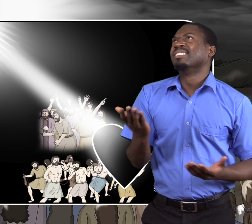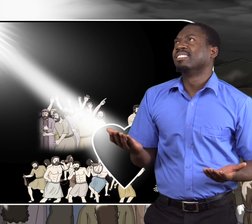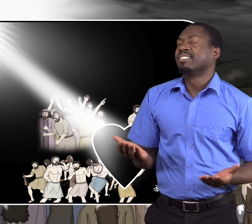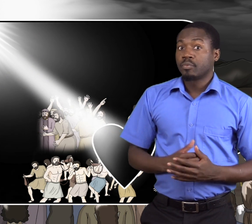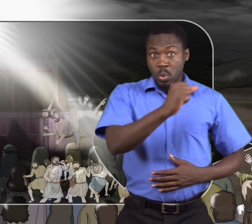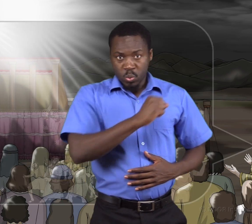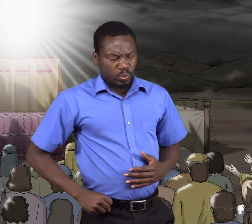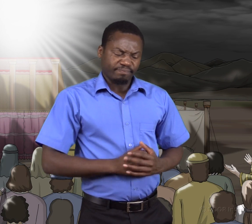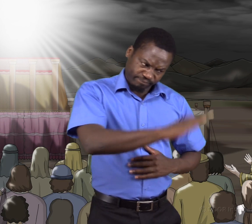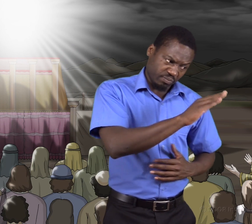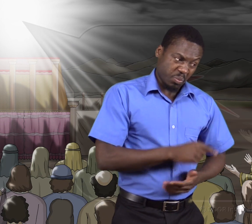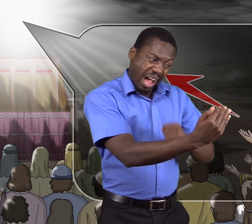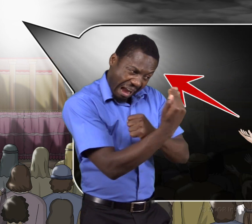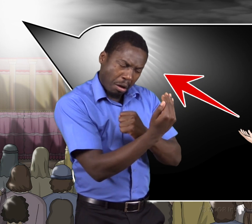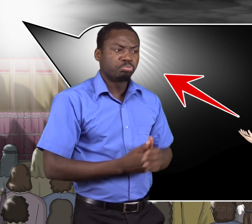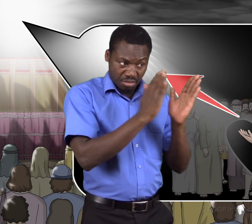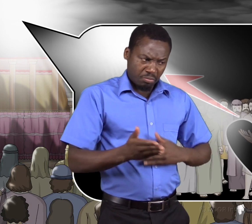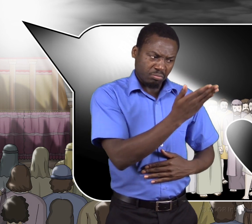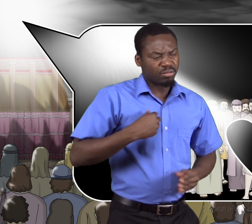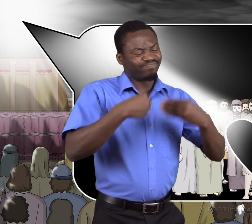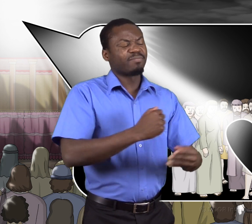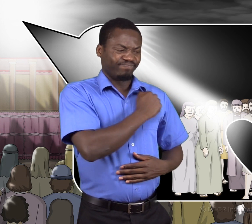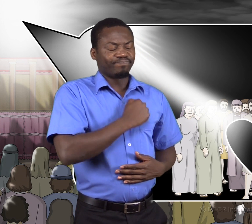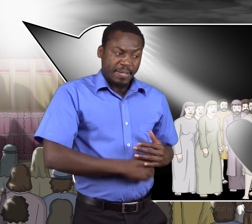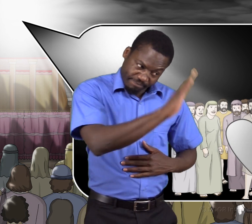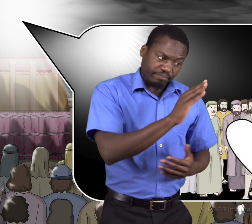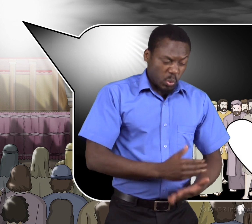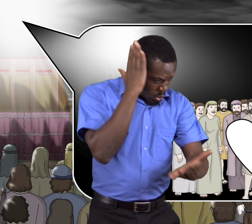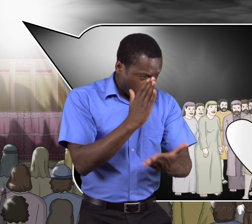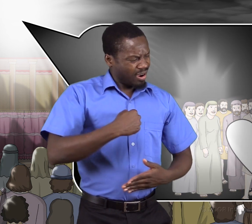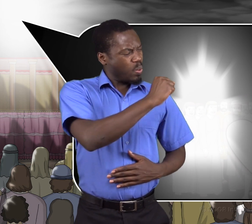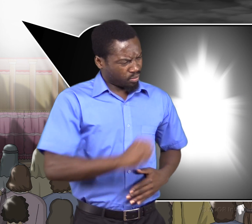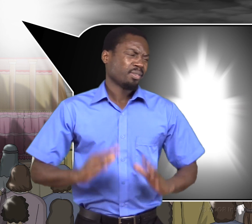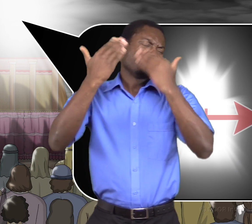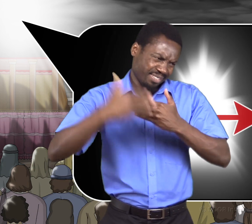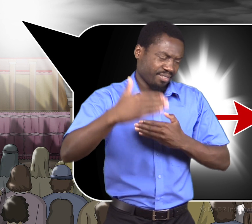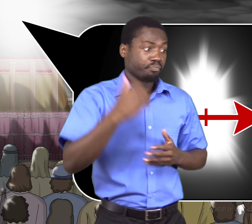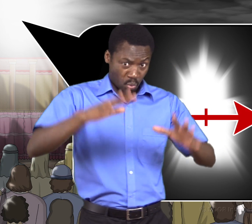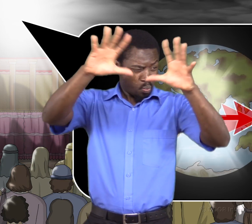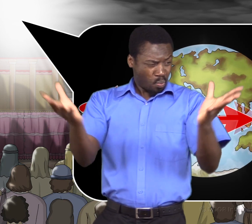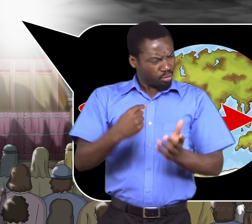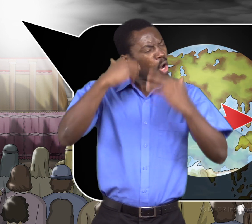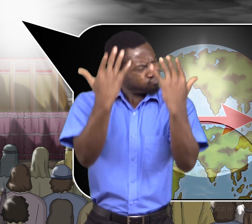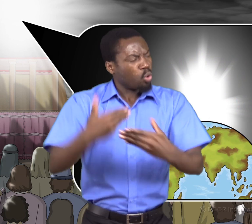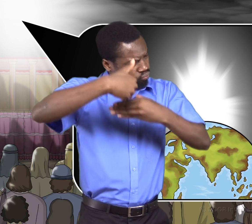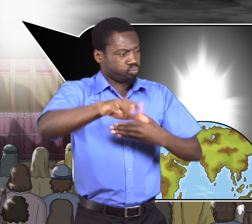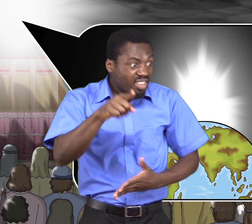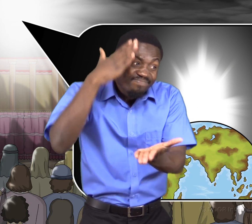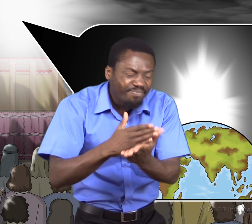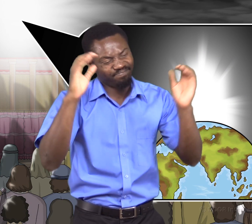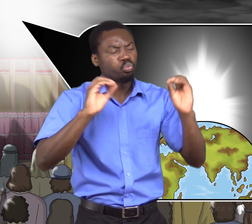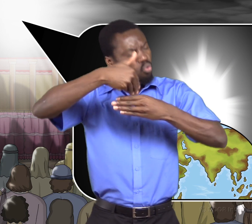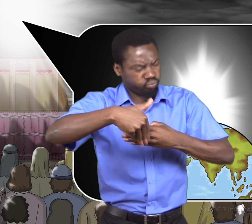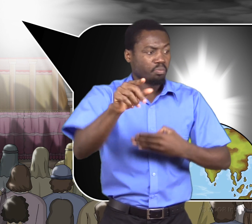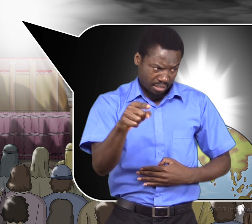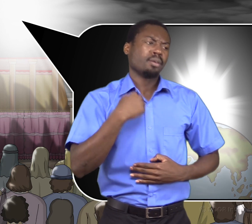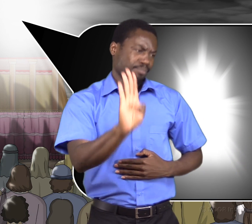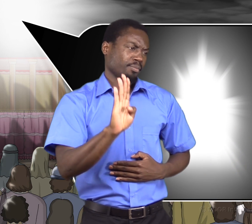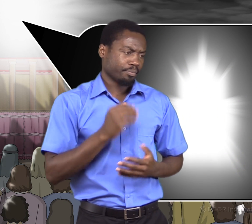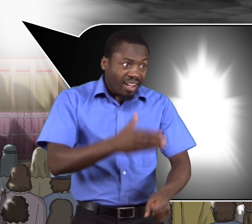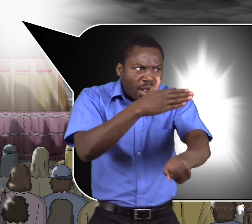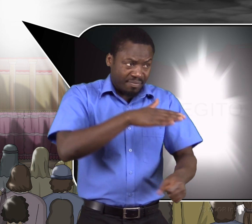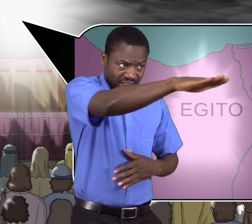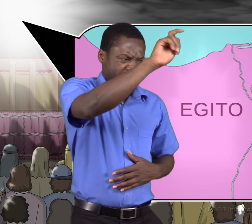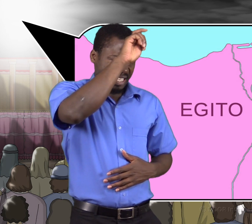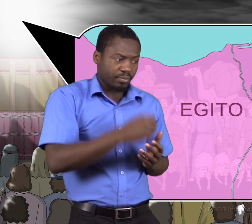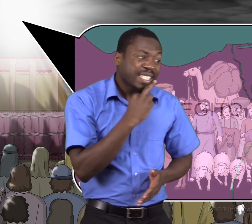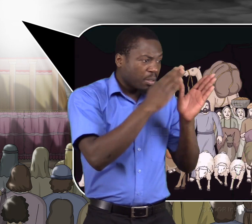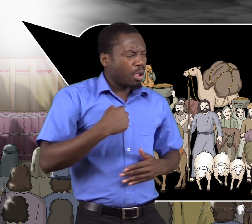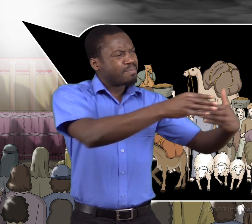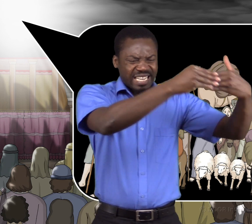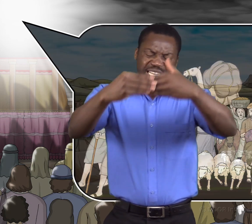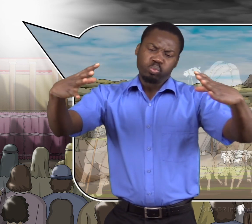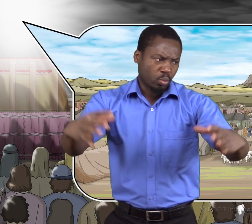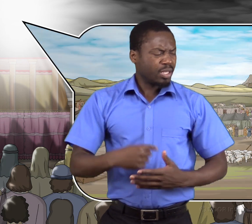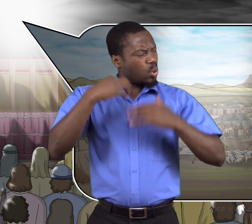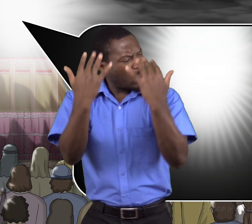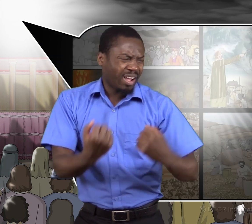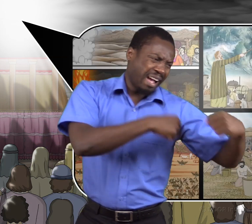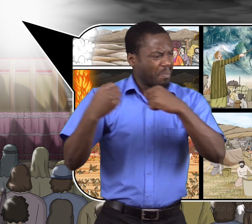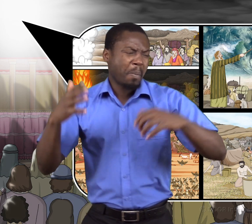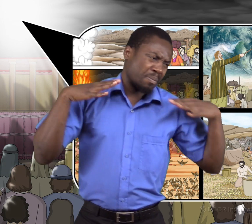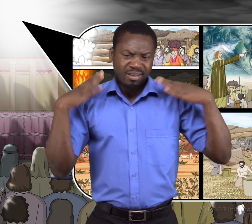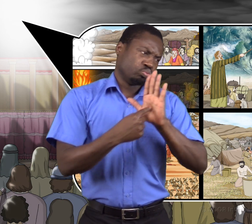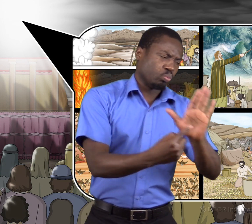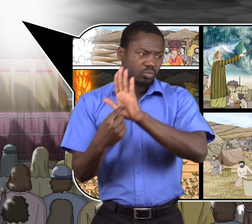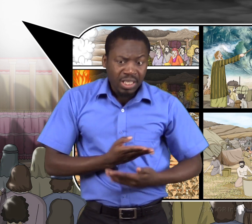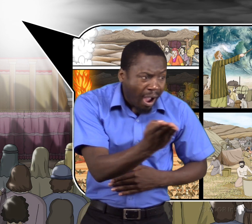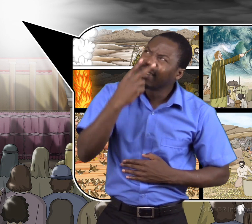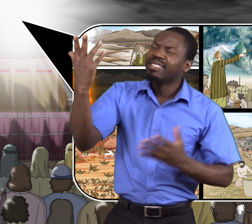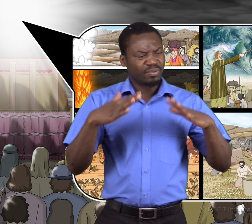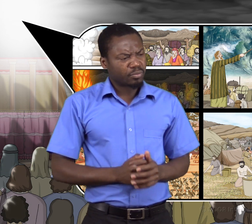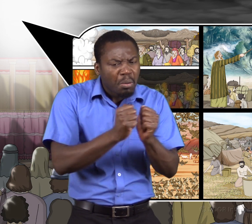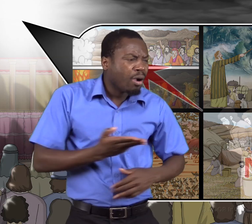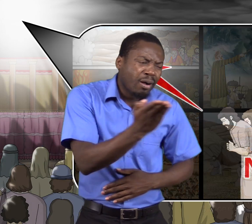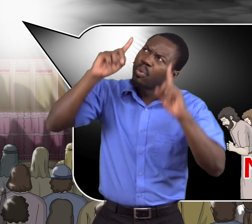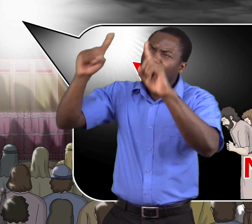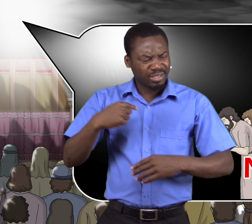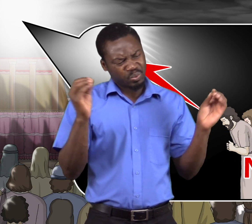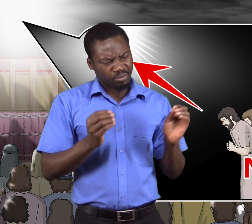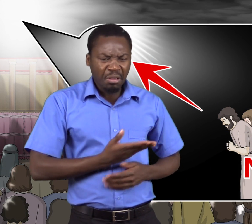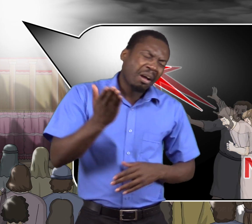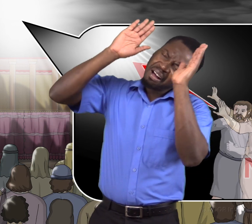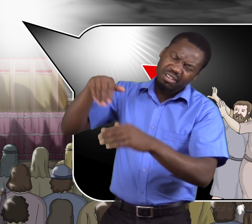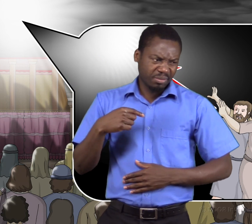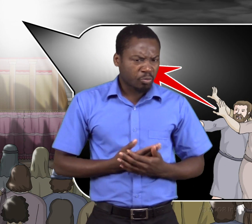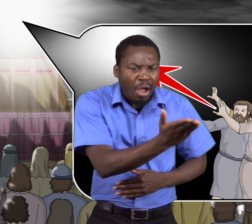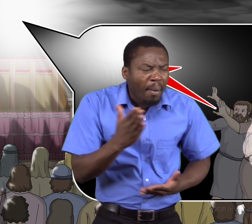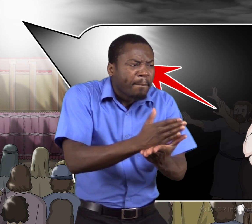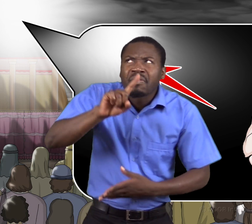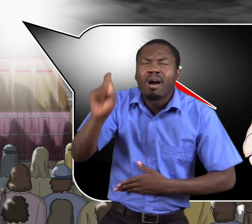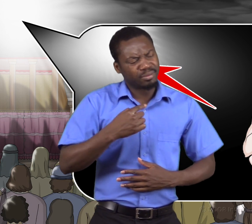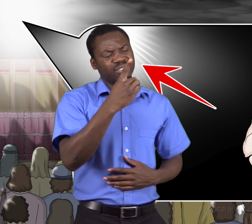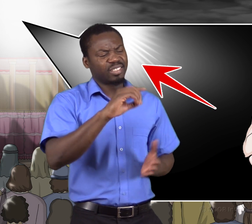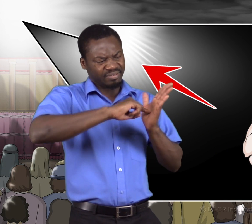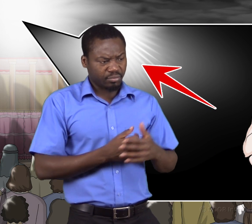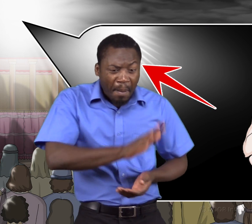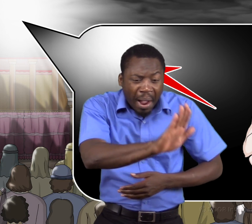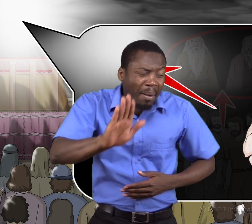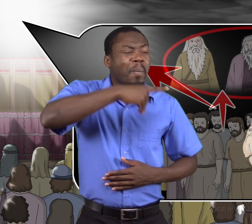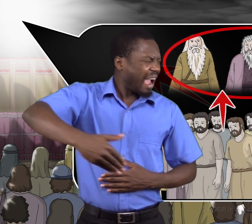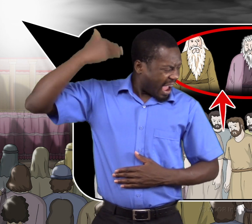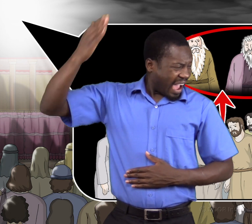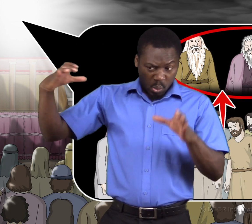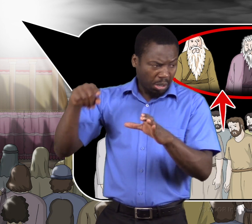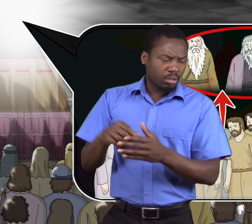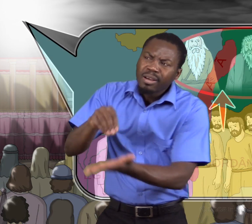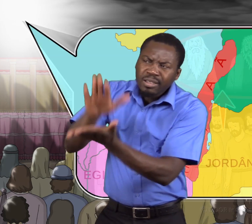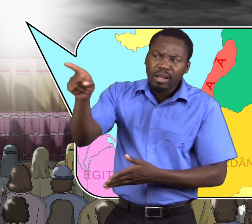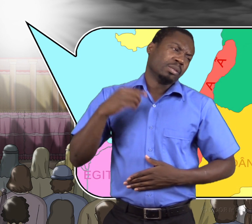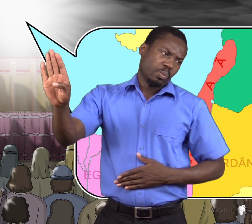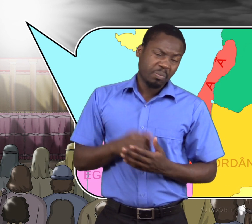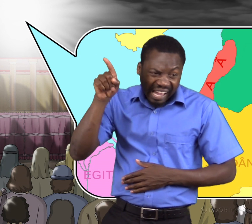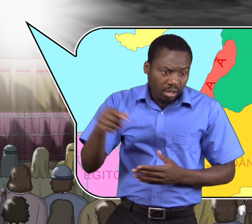“Yet as surely as I live and as surely as the whole earth is filled with the glory of the LORD, not one of the men who have seen My glory and the signs I performed in Egypt and in the wilderness—yet have tested Me and disobeyed Me these ten times— not one will ever see the land that I swore to give their fathers.